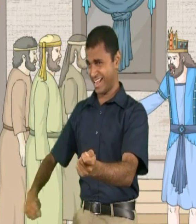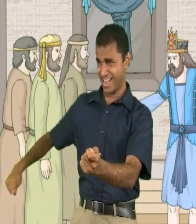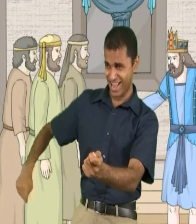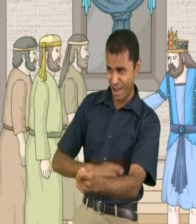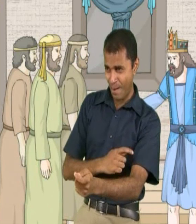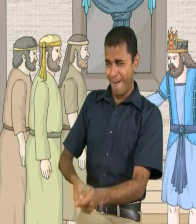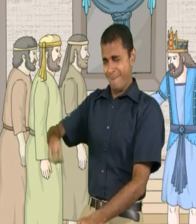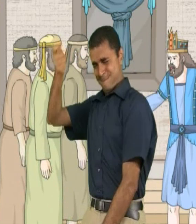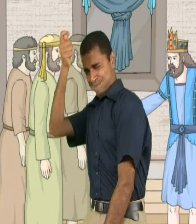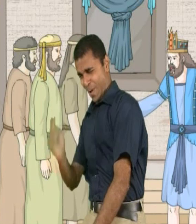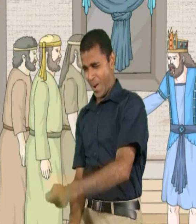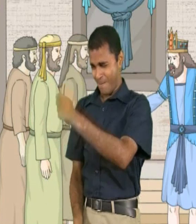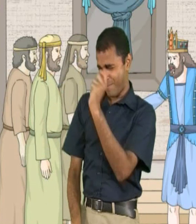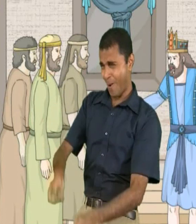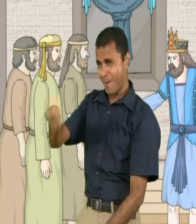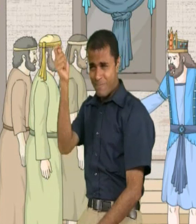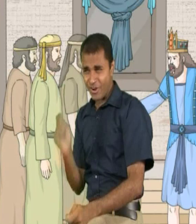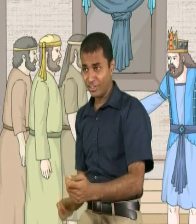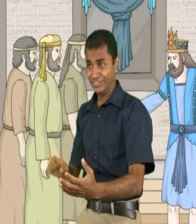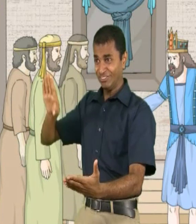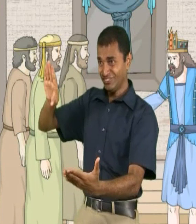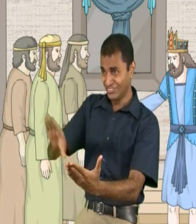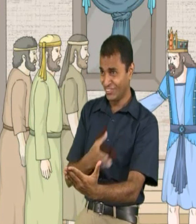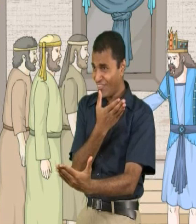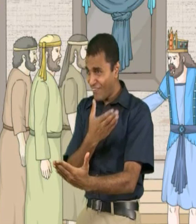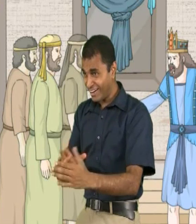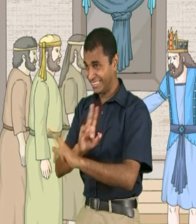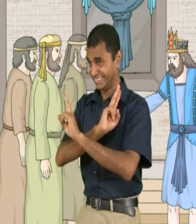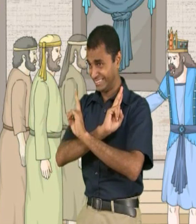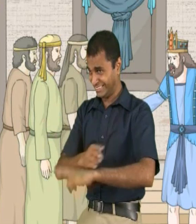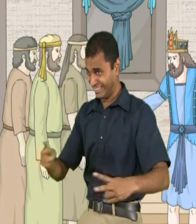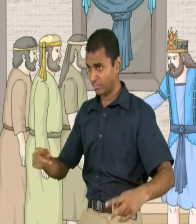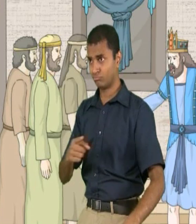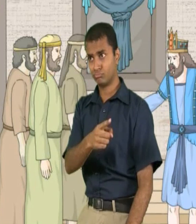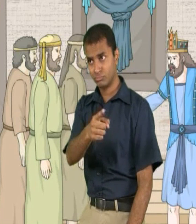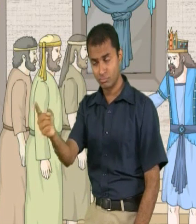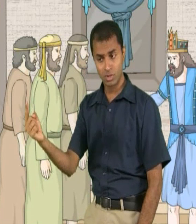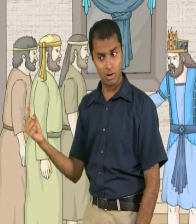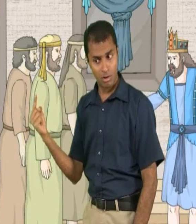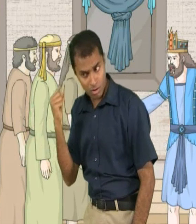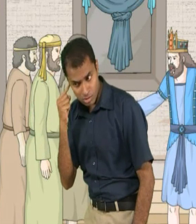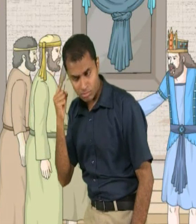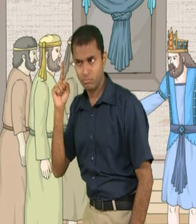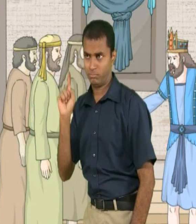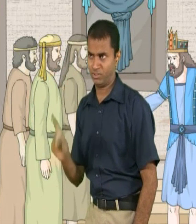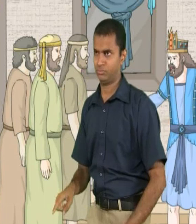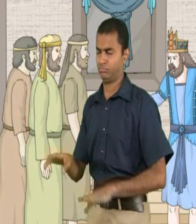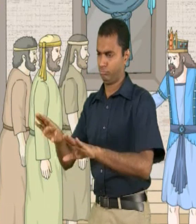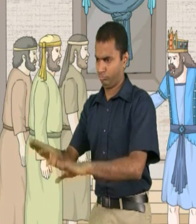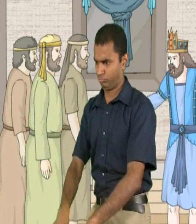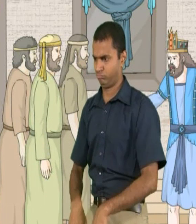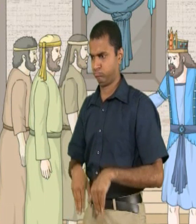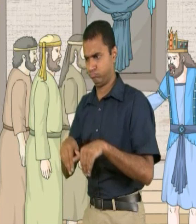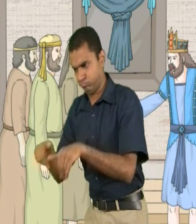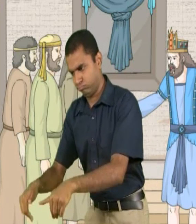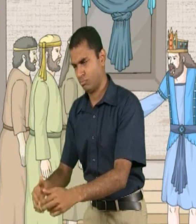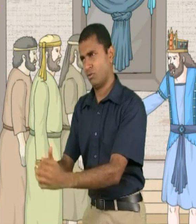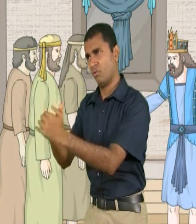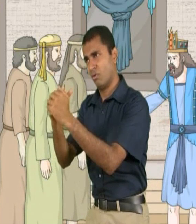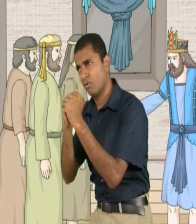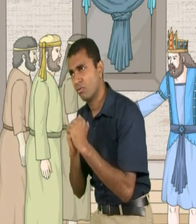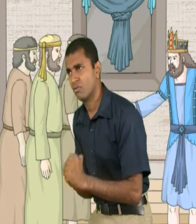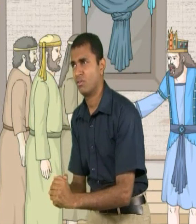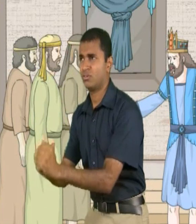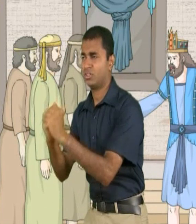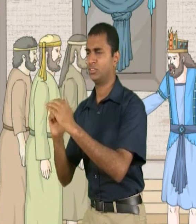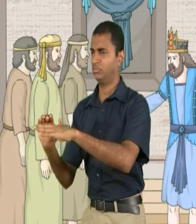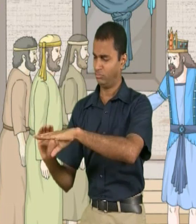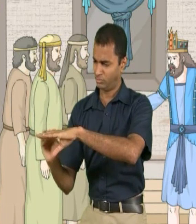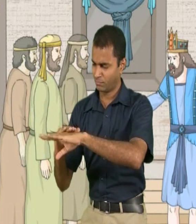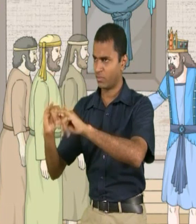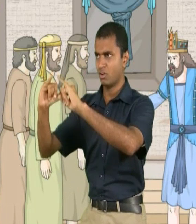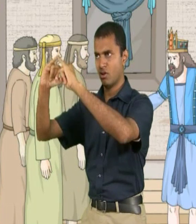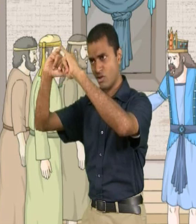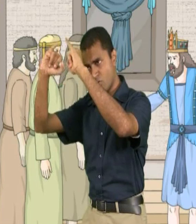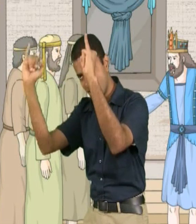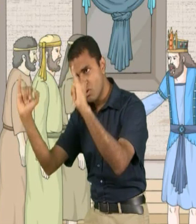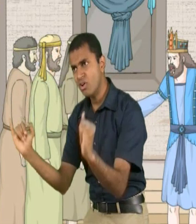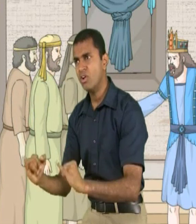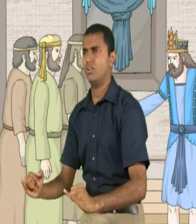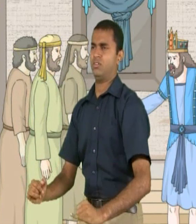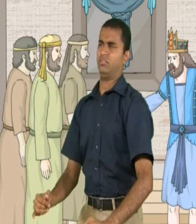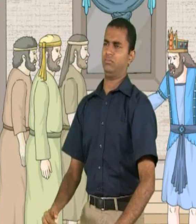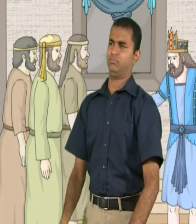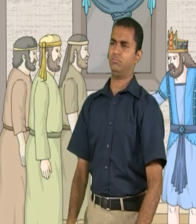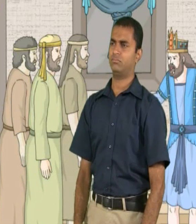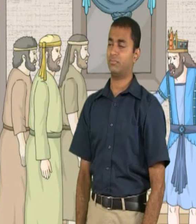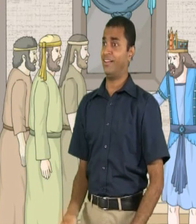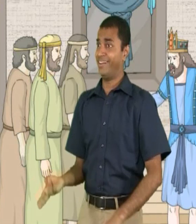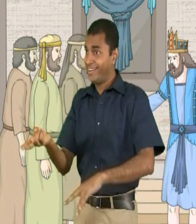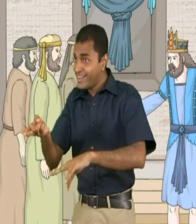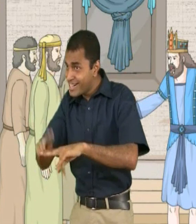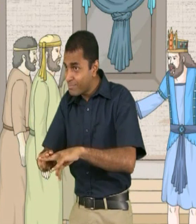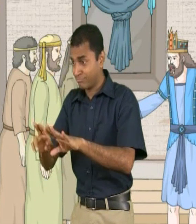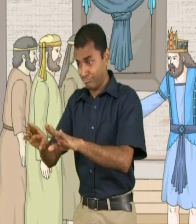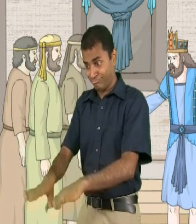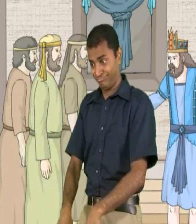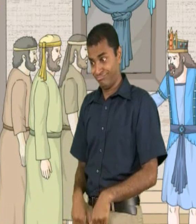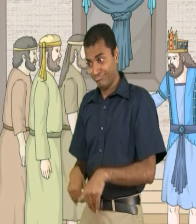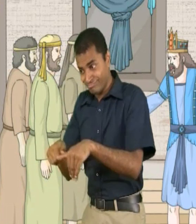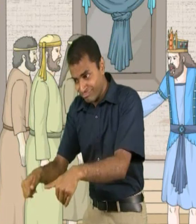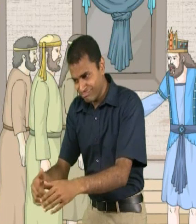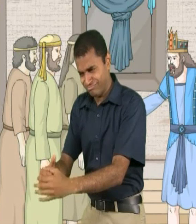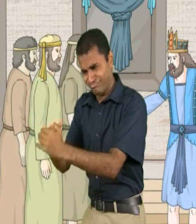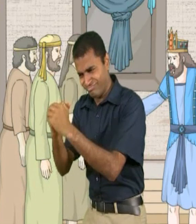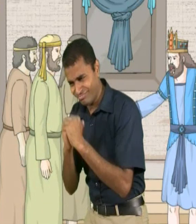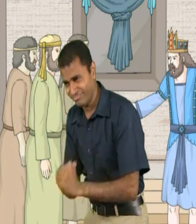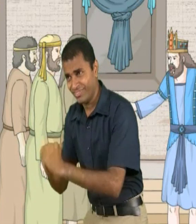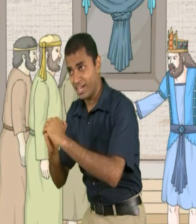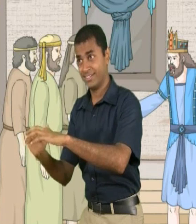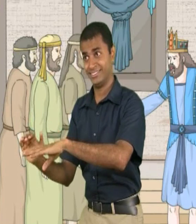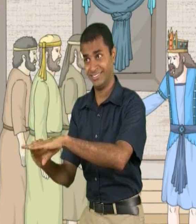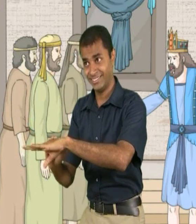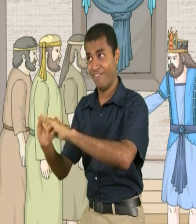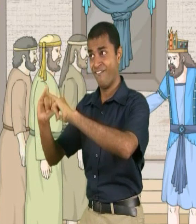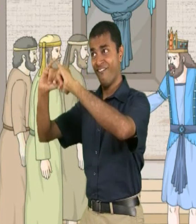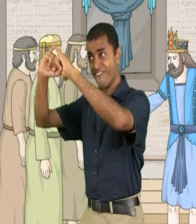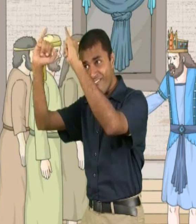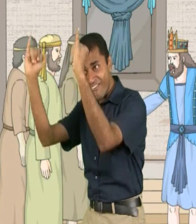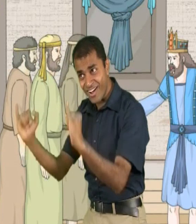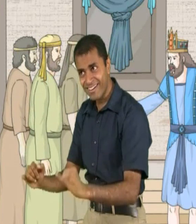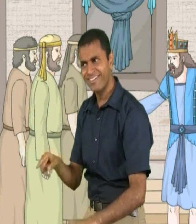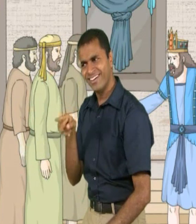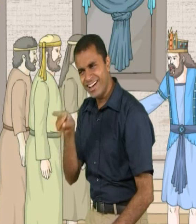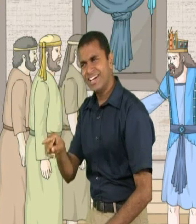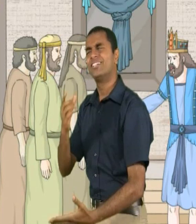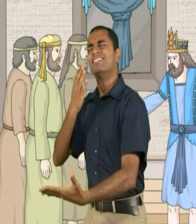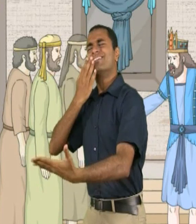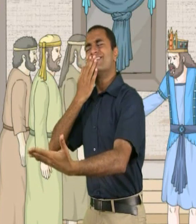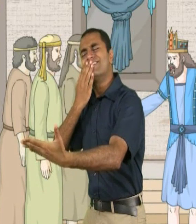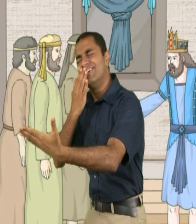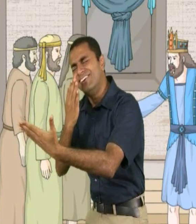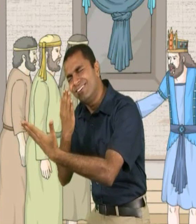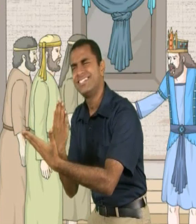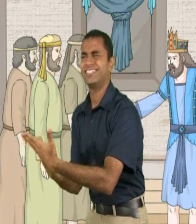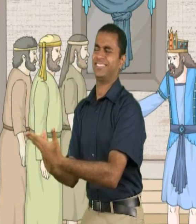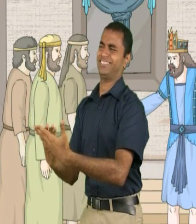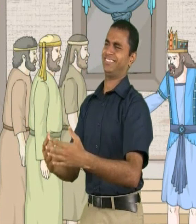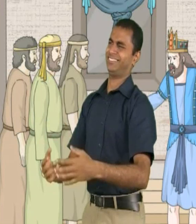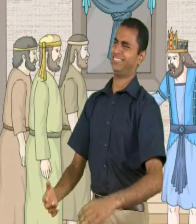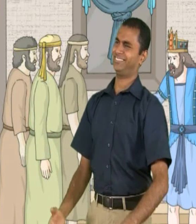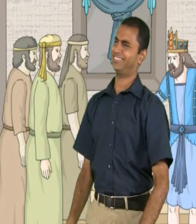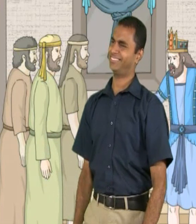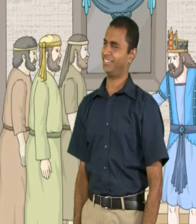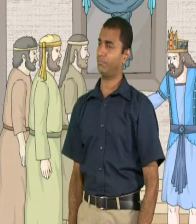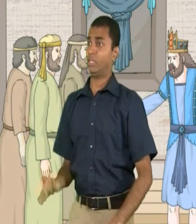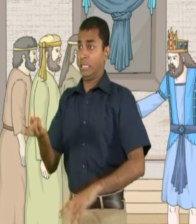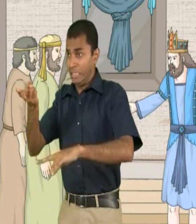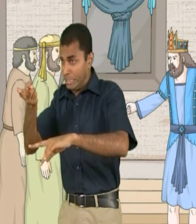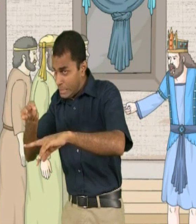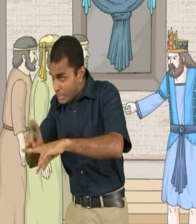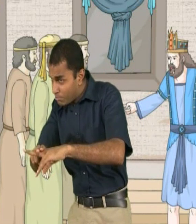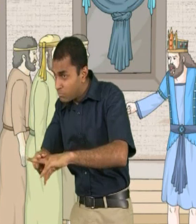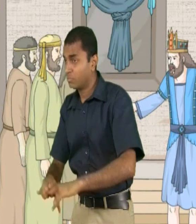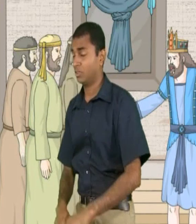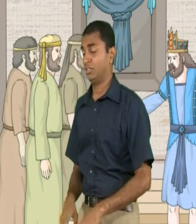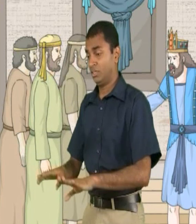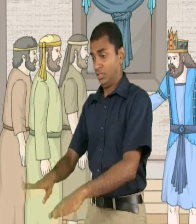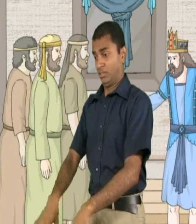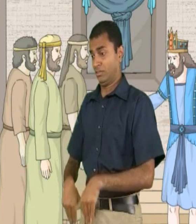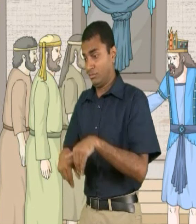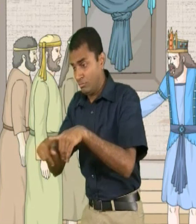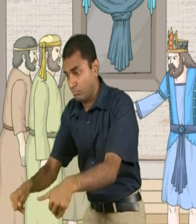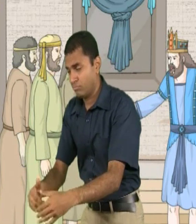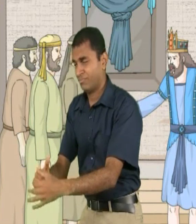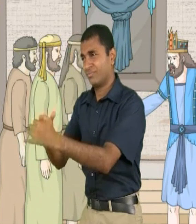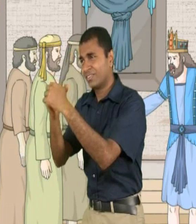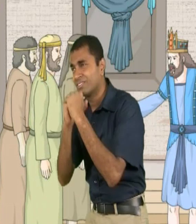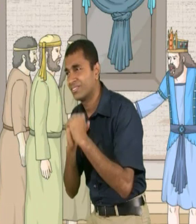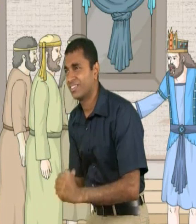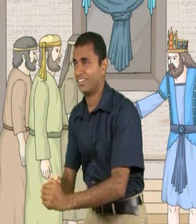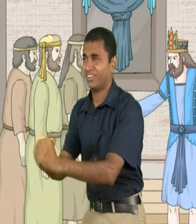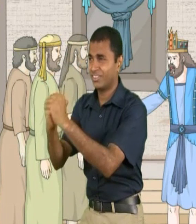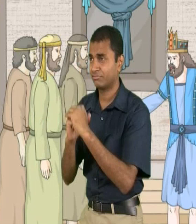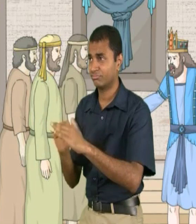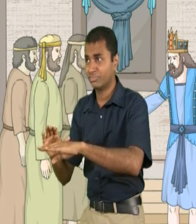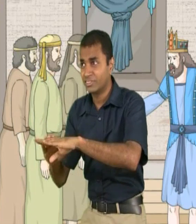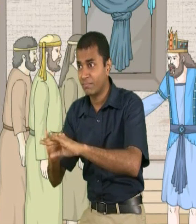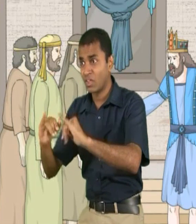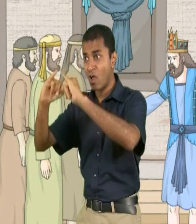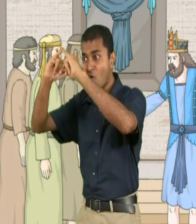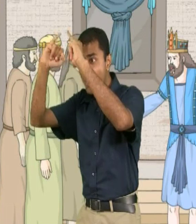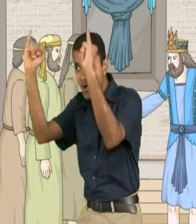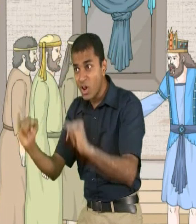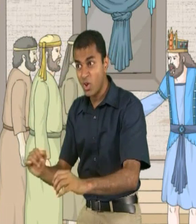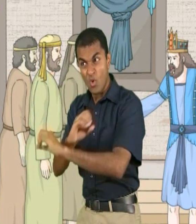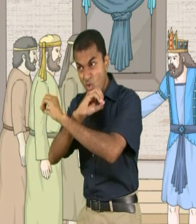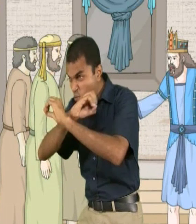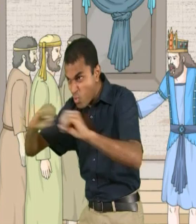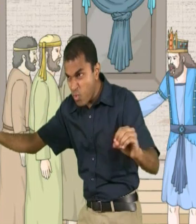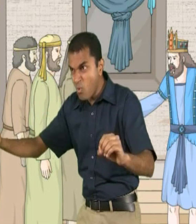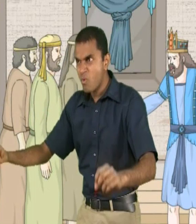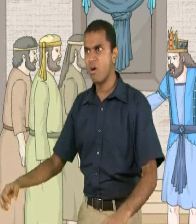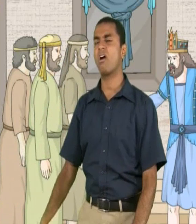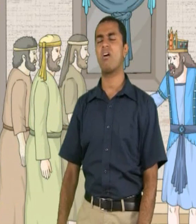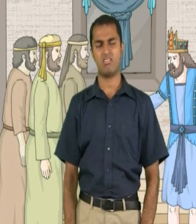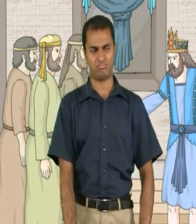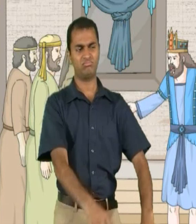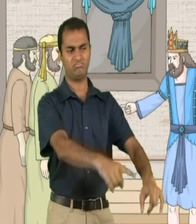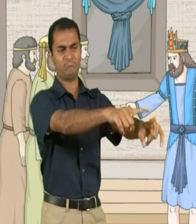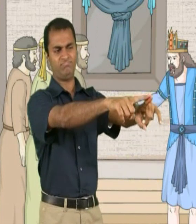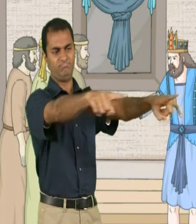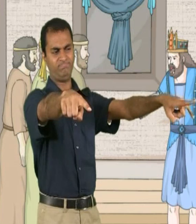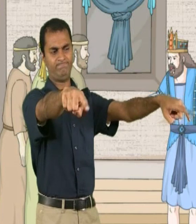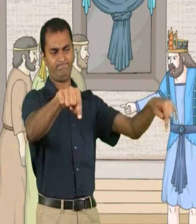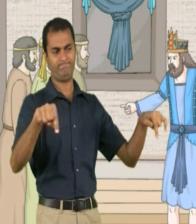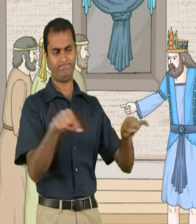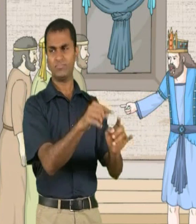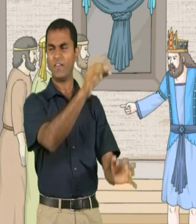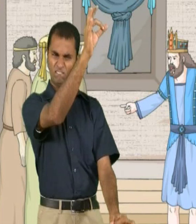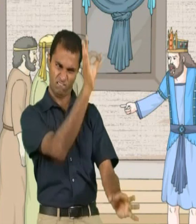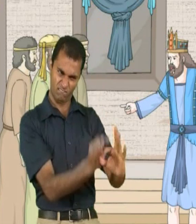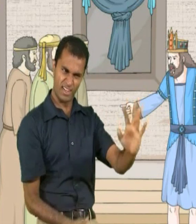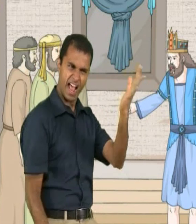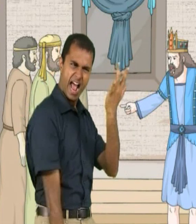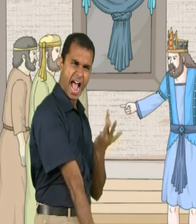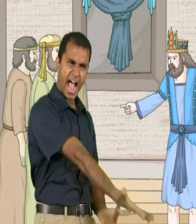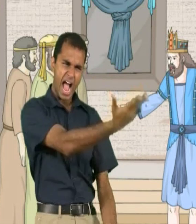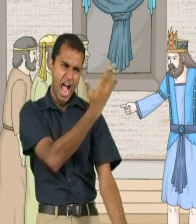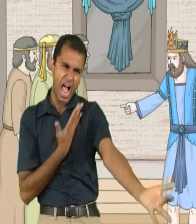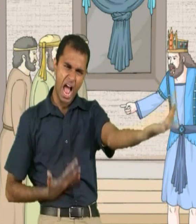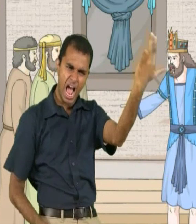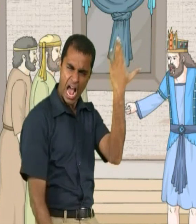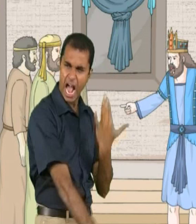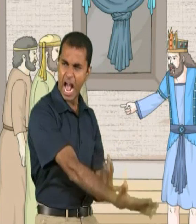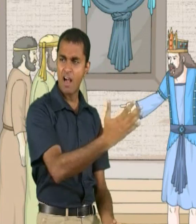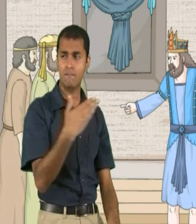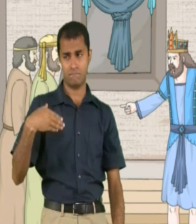Now, if you are ready, as soon as you hear the sound of the horn, flute, zither, lyre, harp, pipes, and all kinds of music, you must fall down and worship the statue I have made.